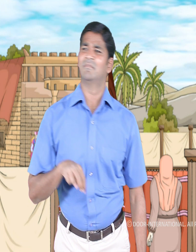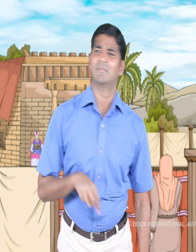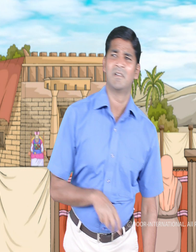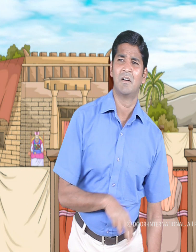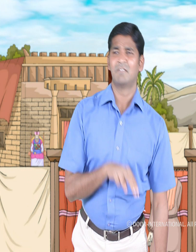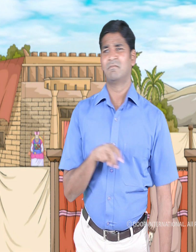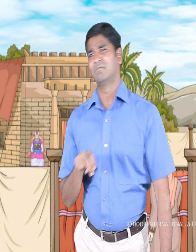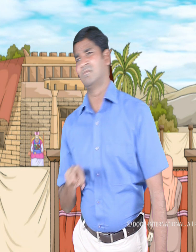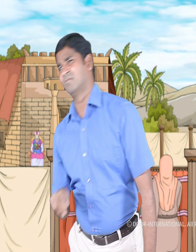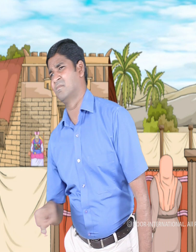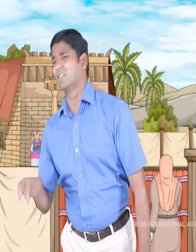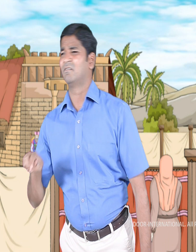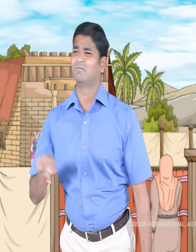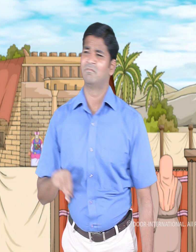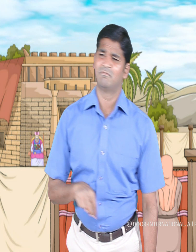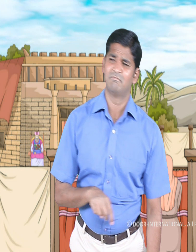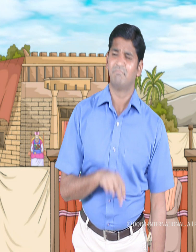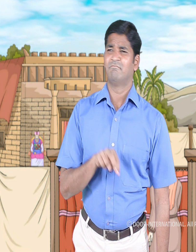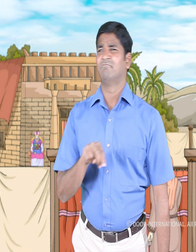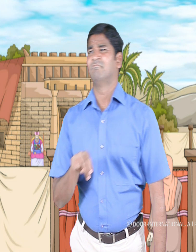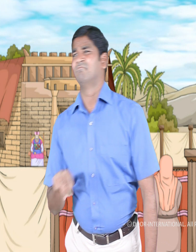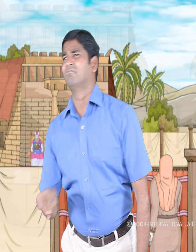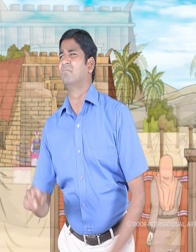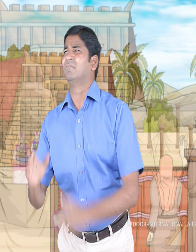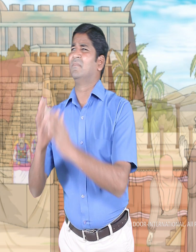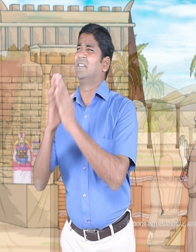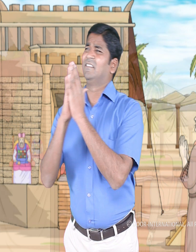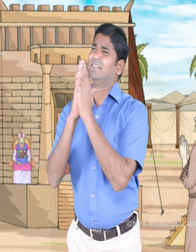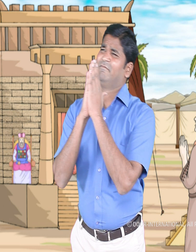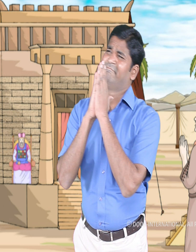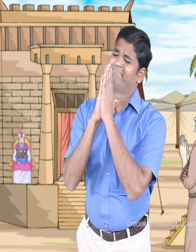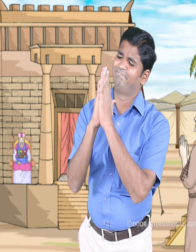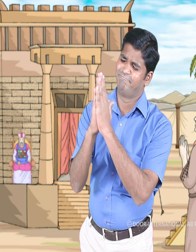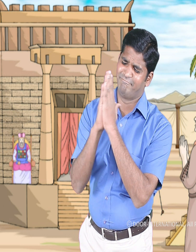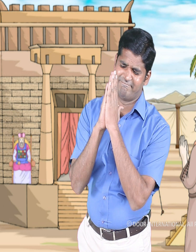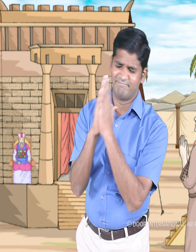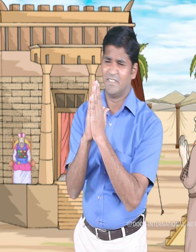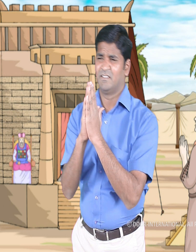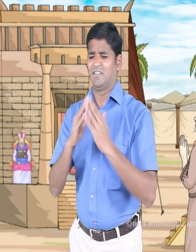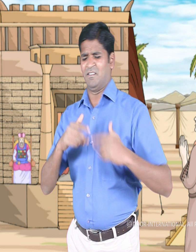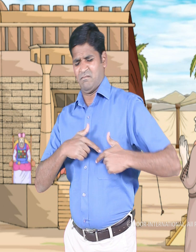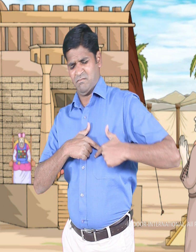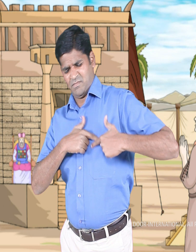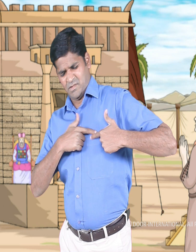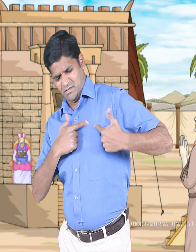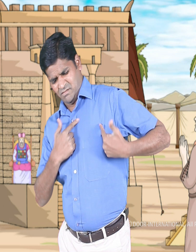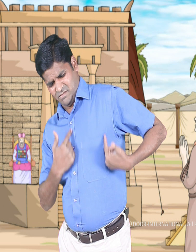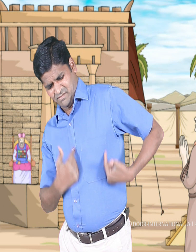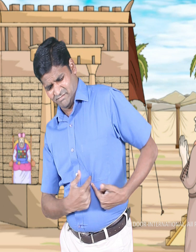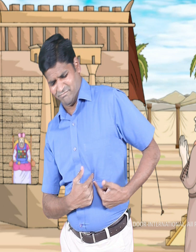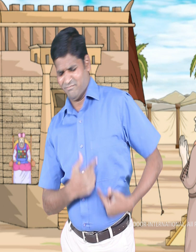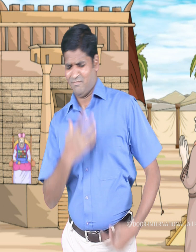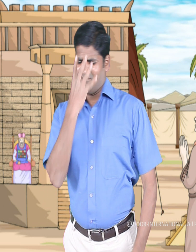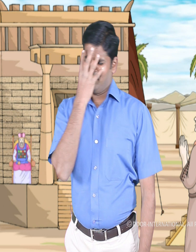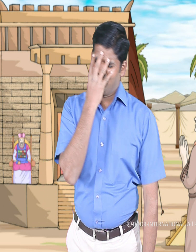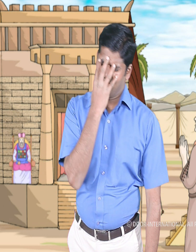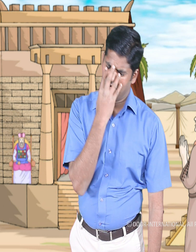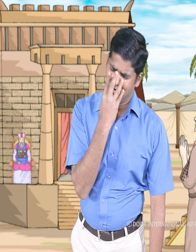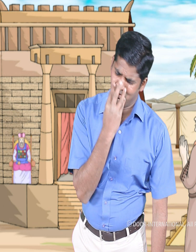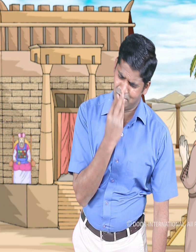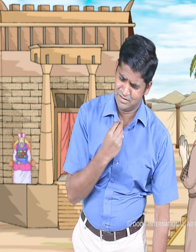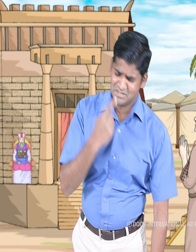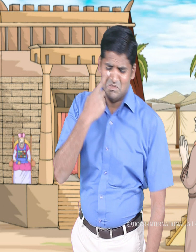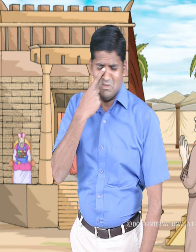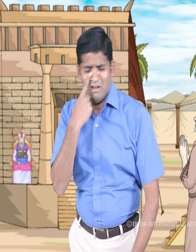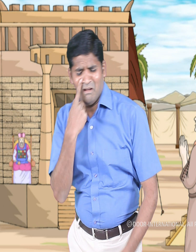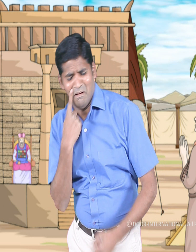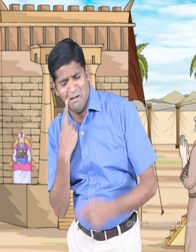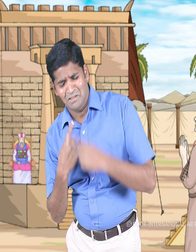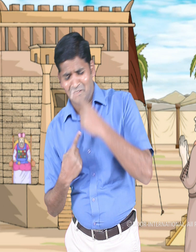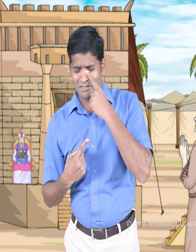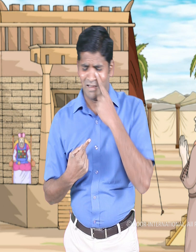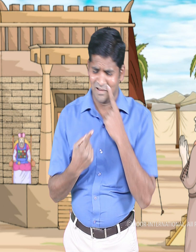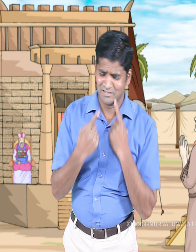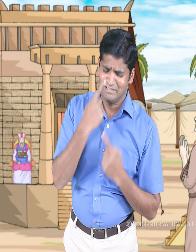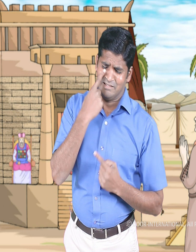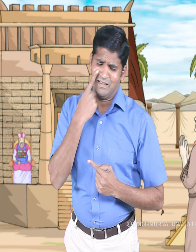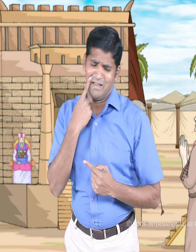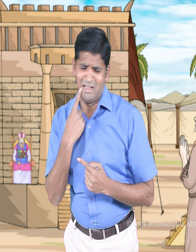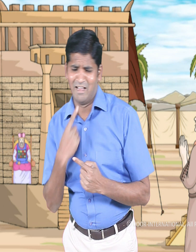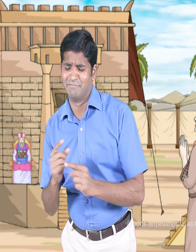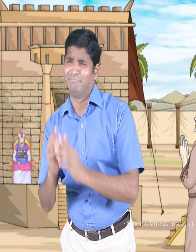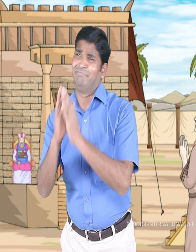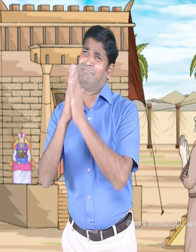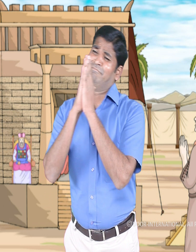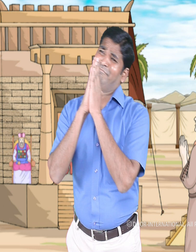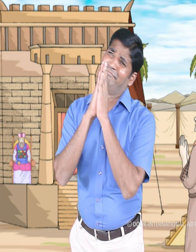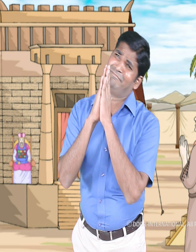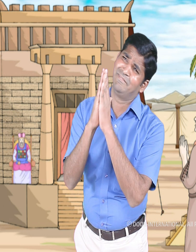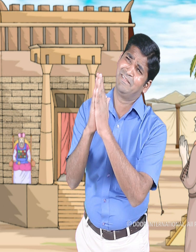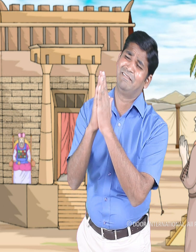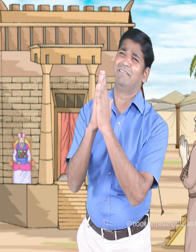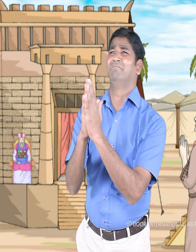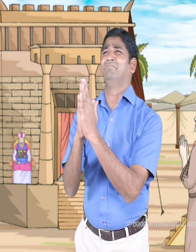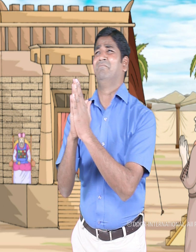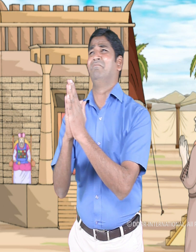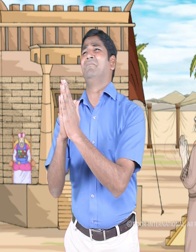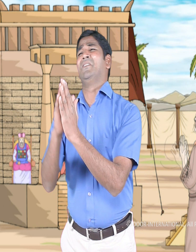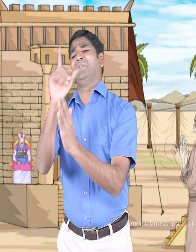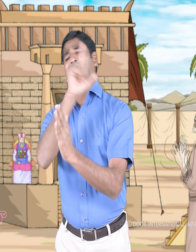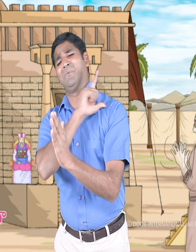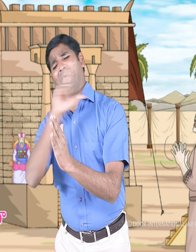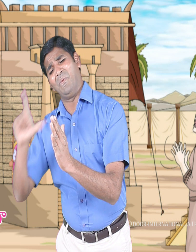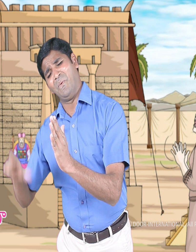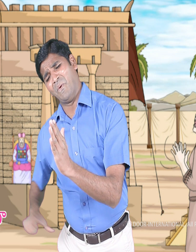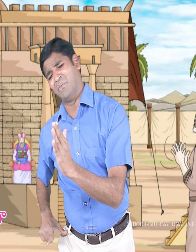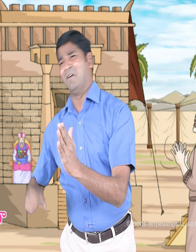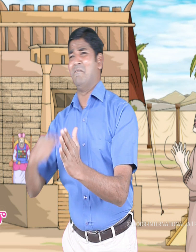In her bitter distress, Hannah prayed to the LORD and wept with many tears.